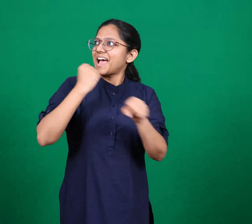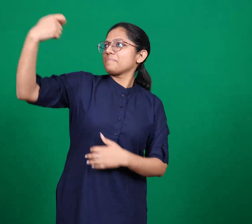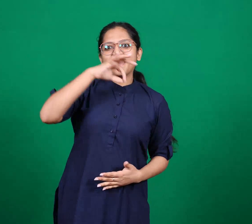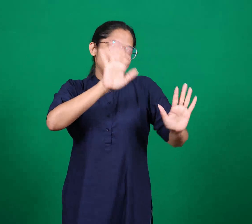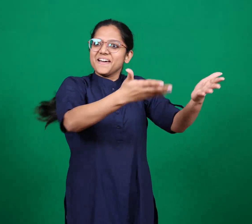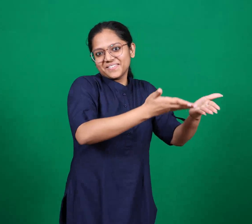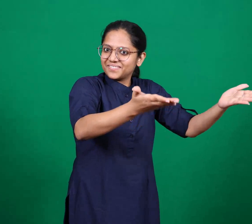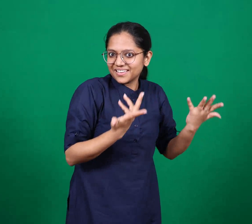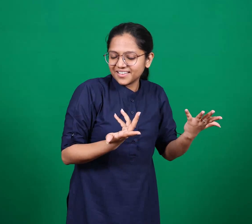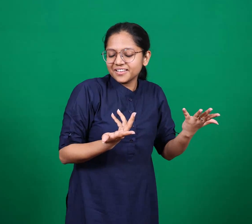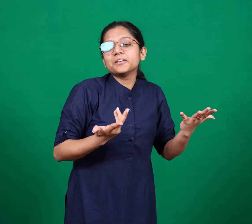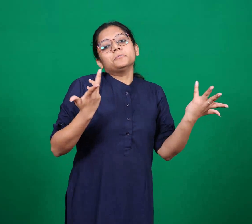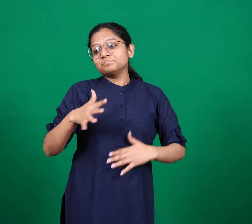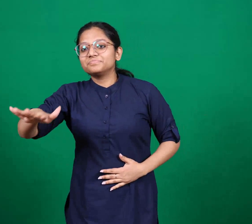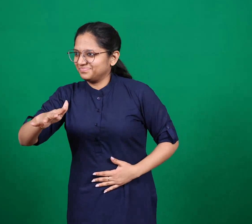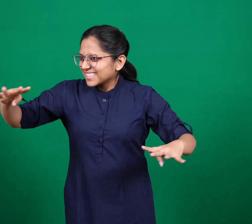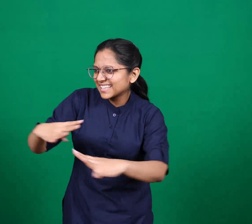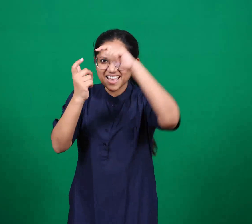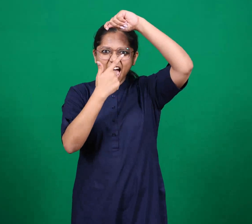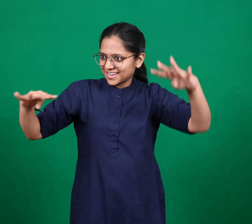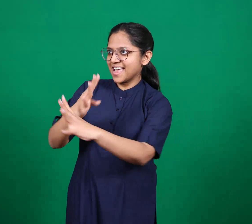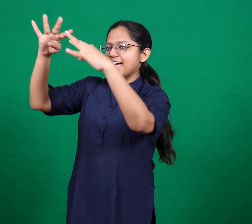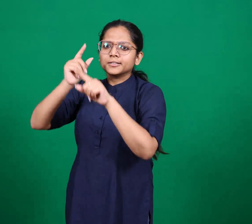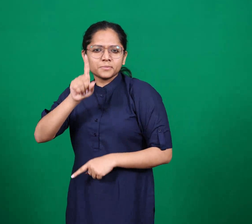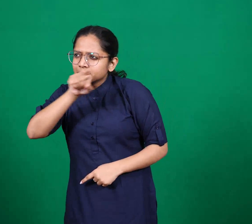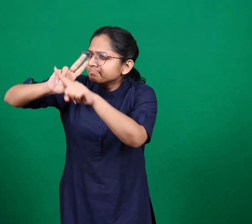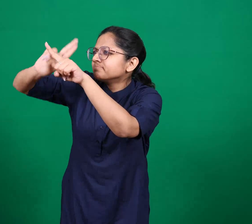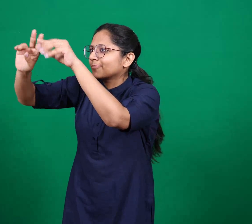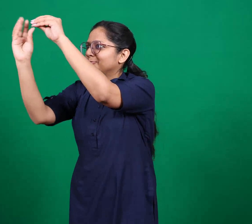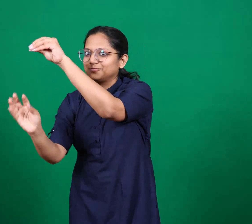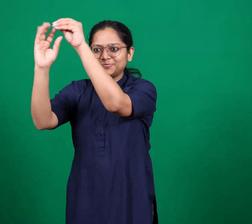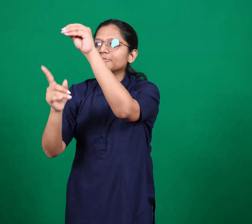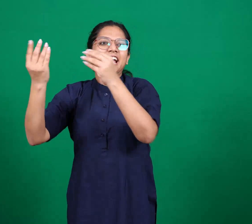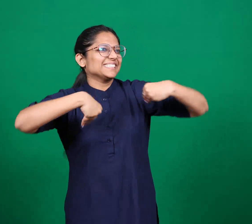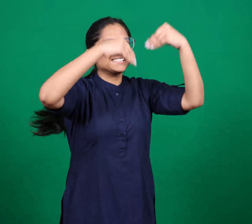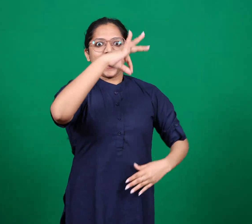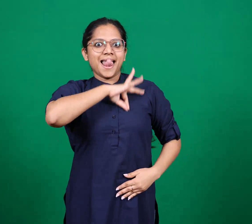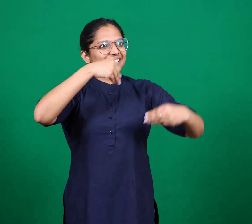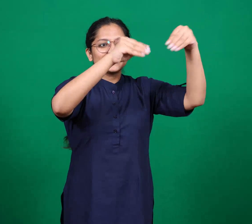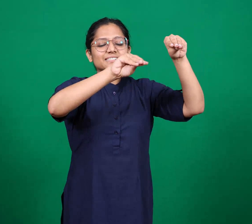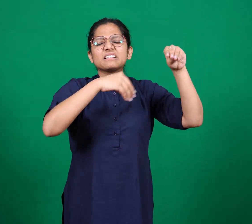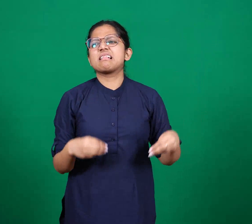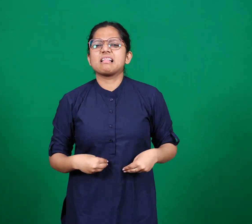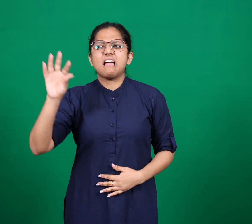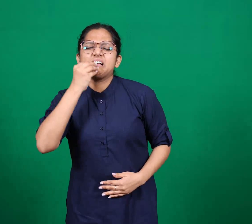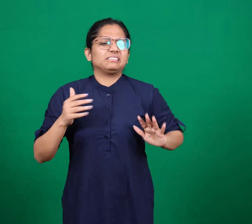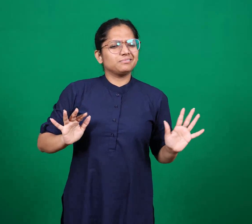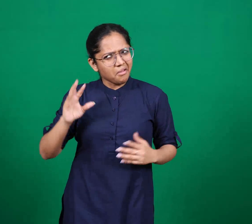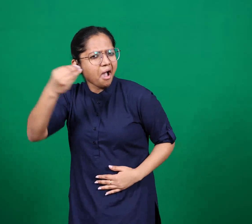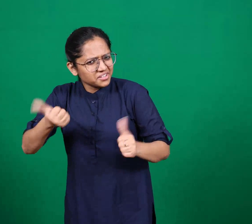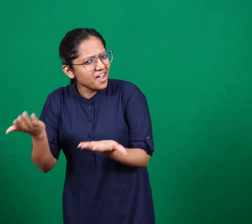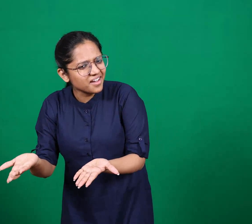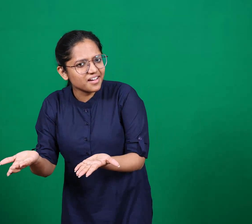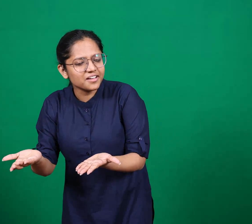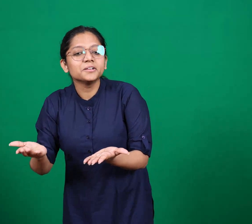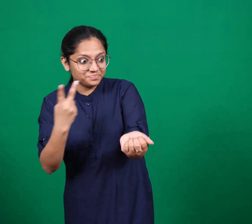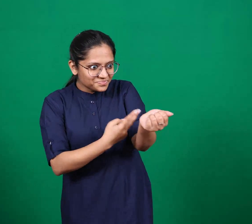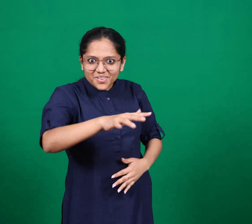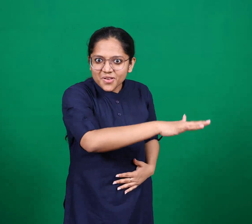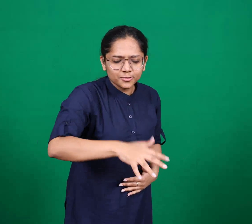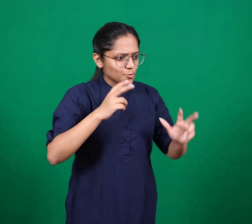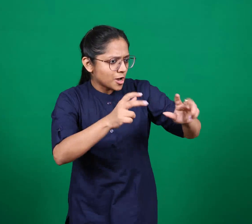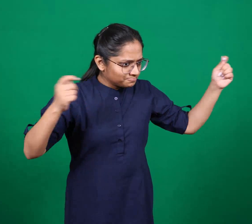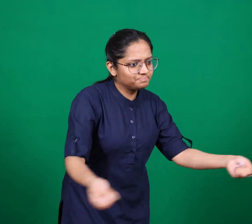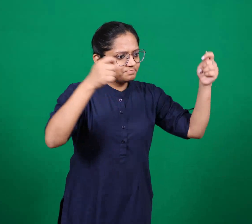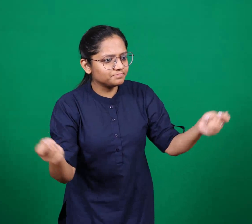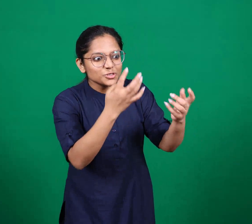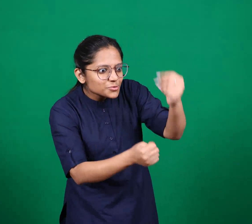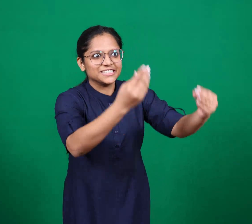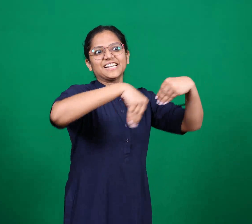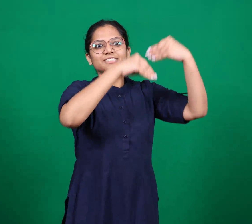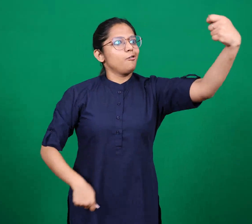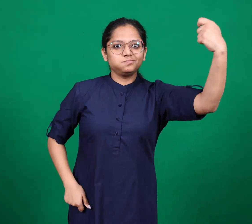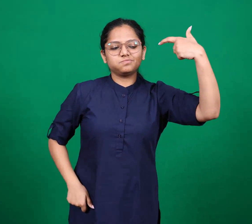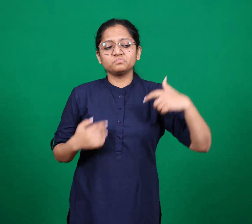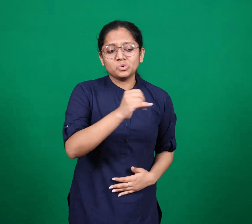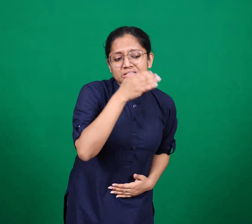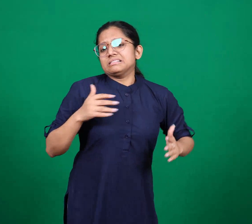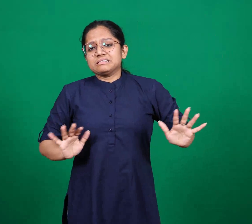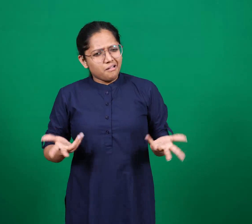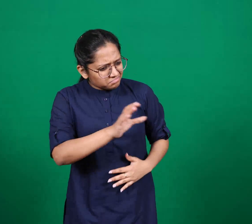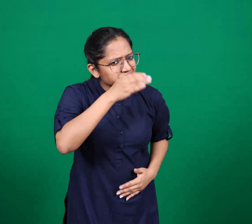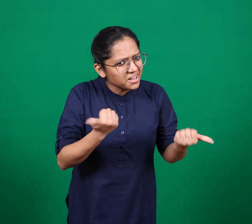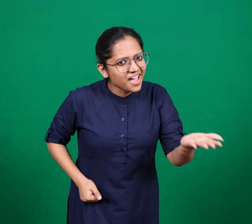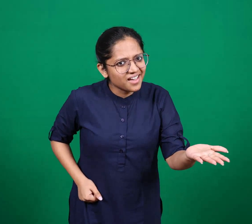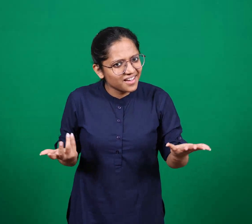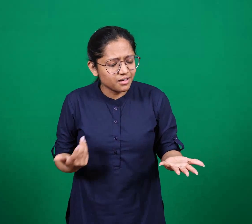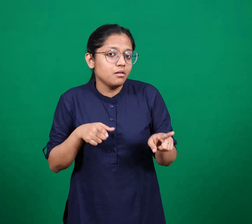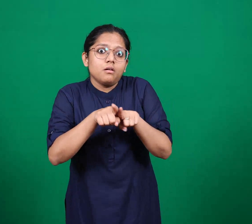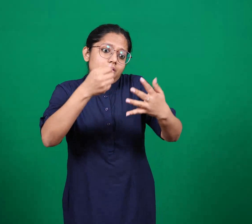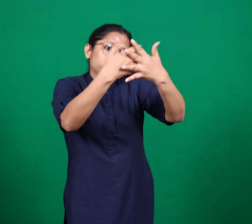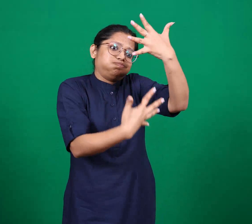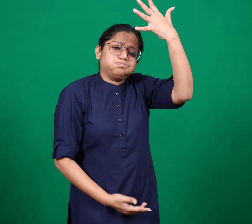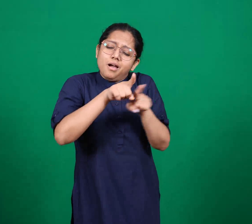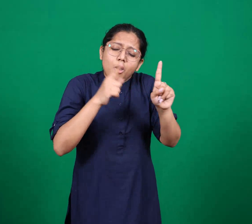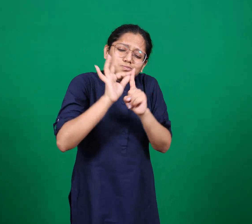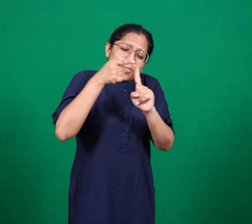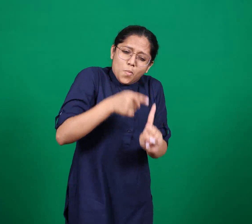Who tends a flock and does not drink of its milk? Do I say this from a human perspective?